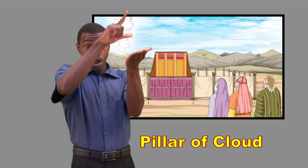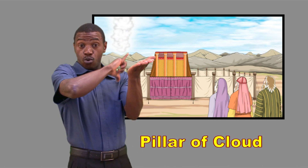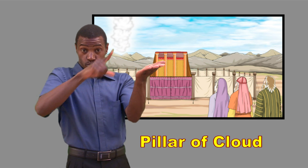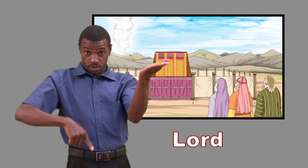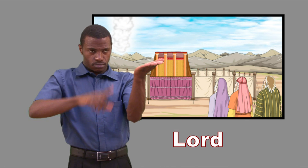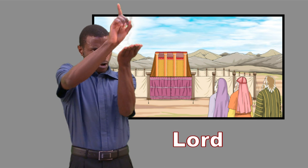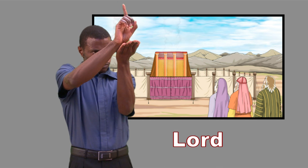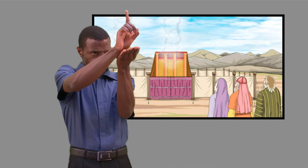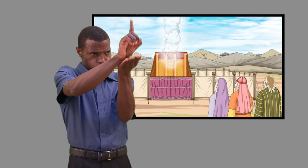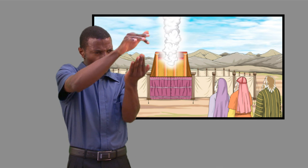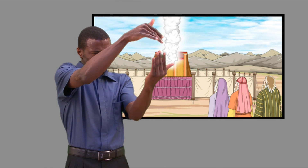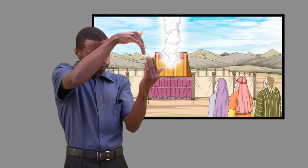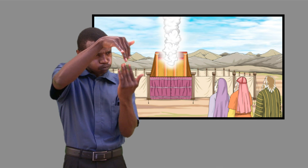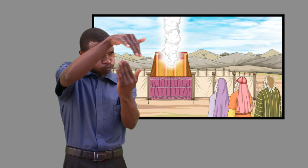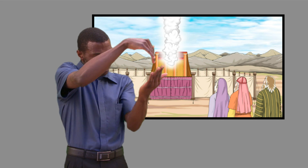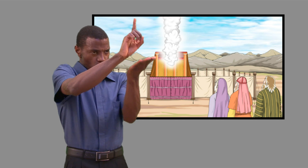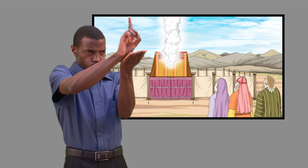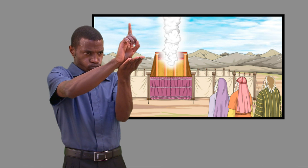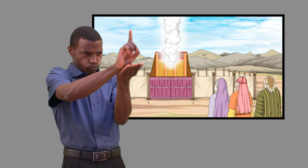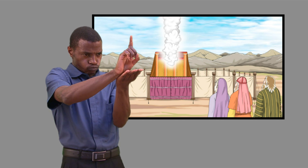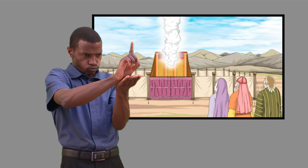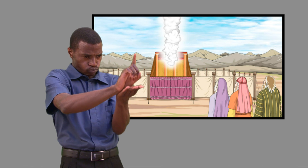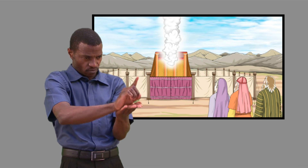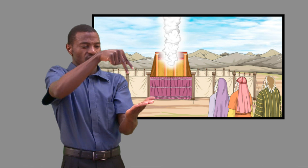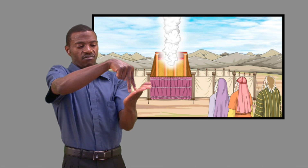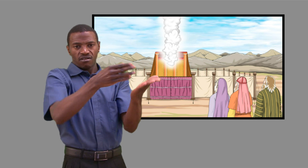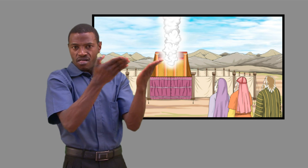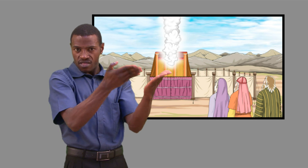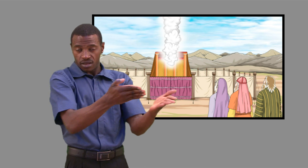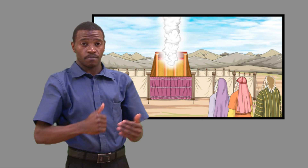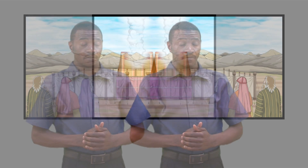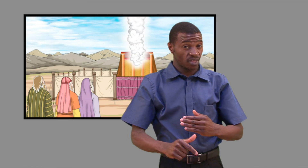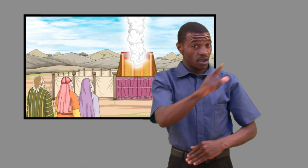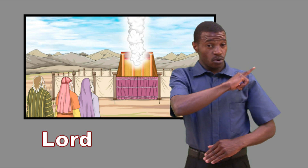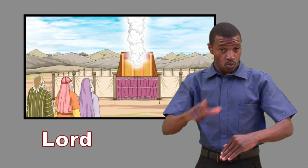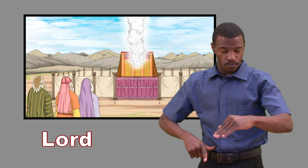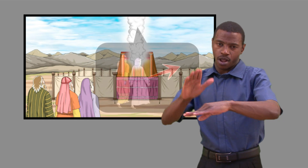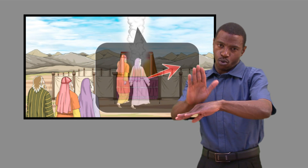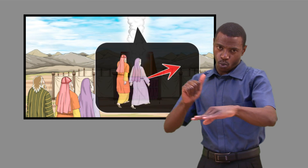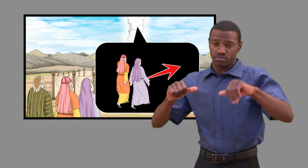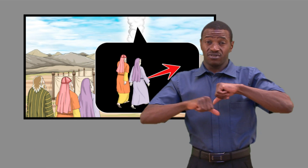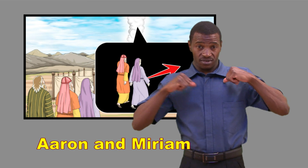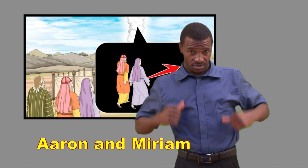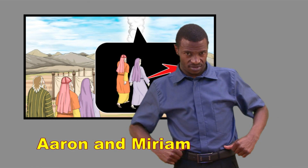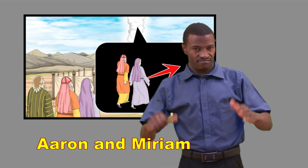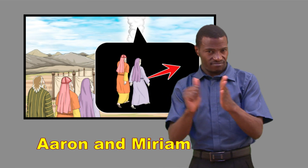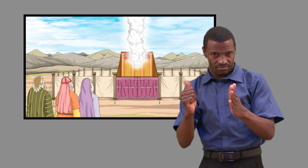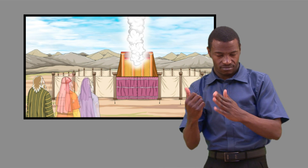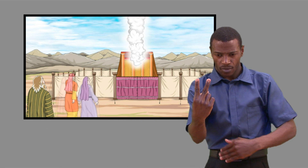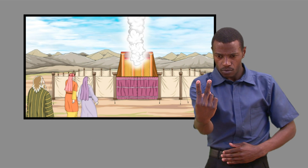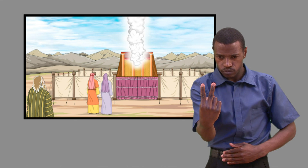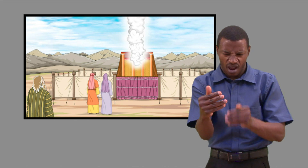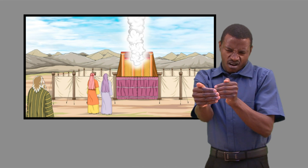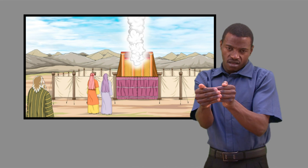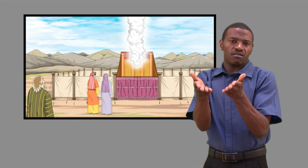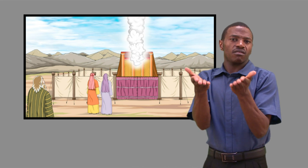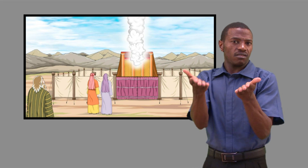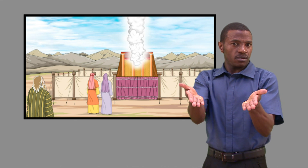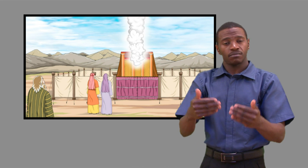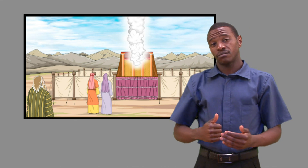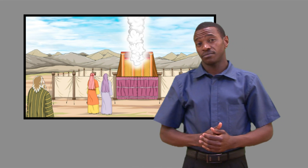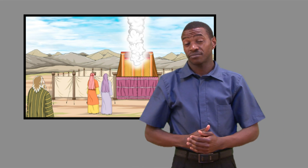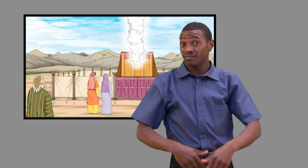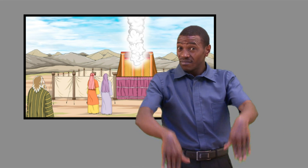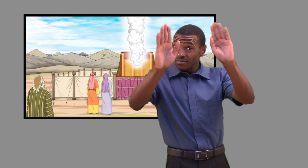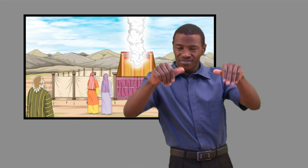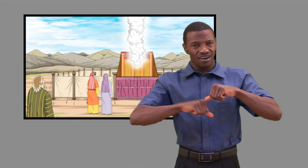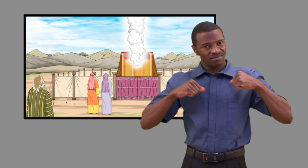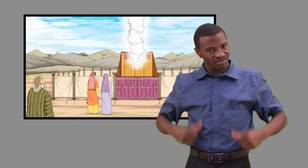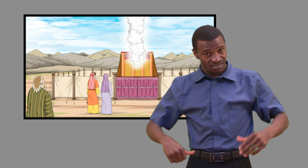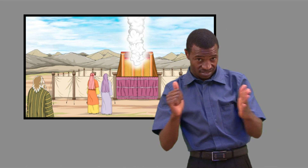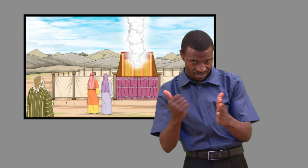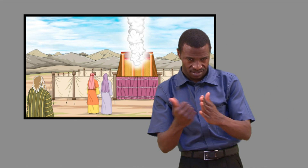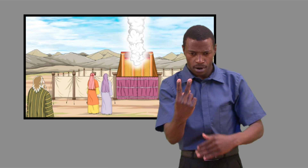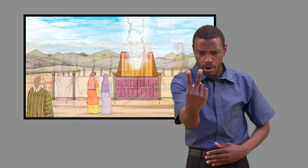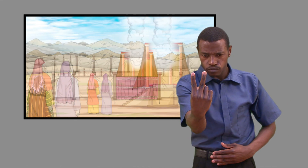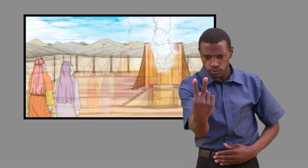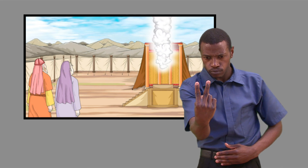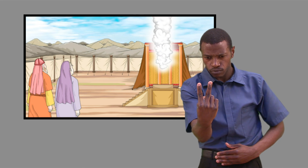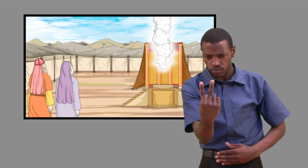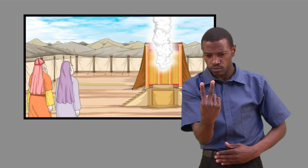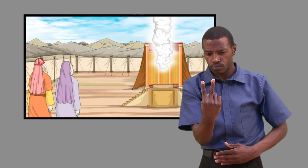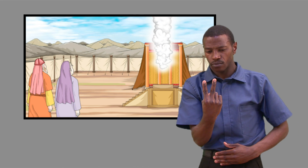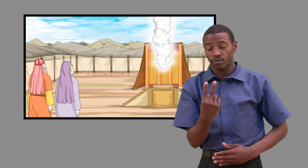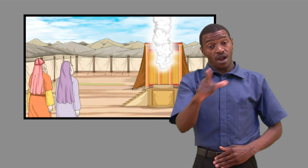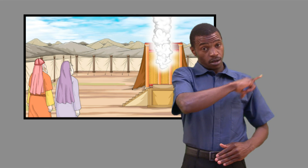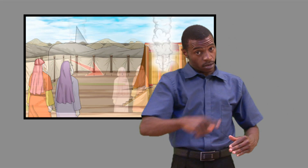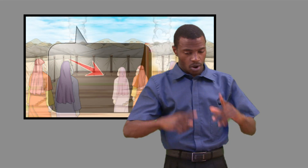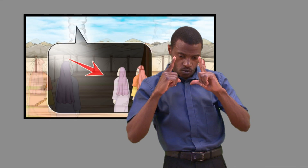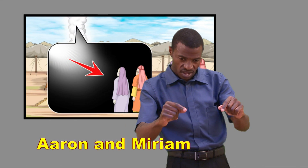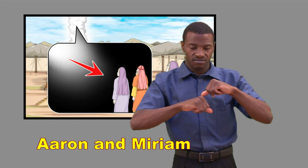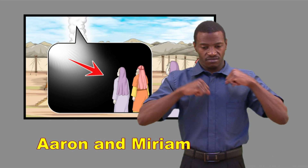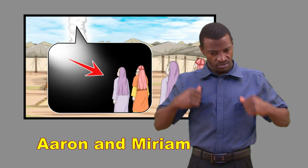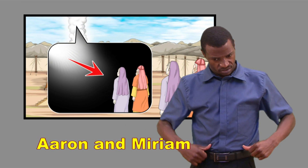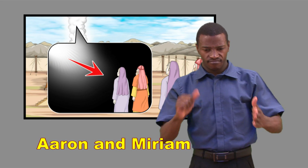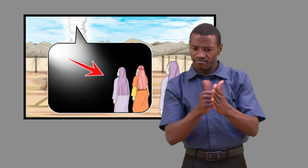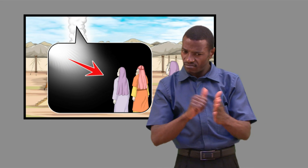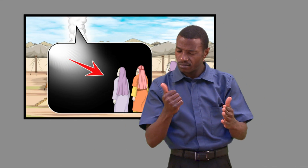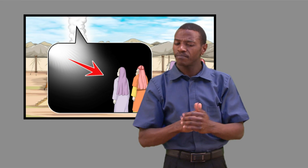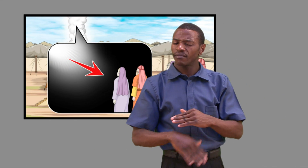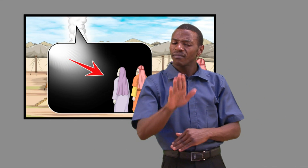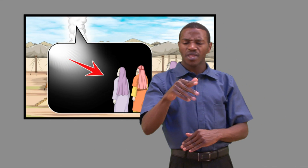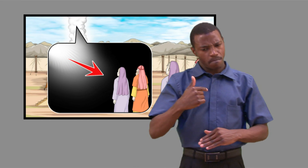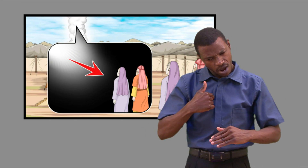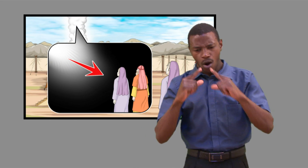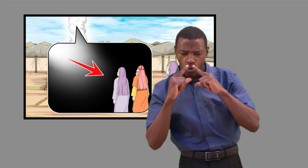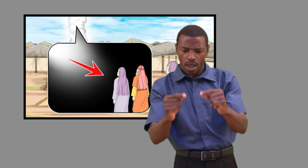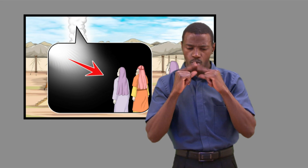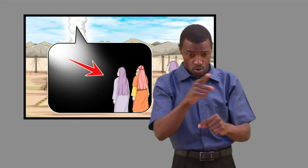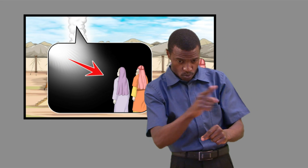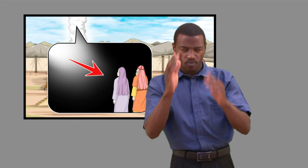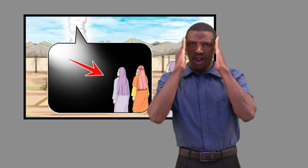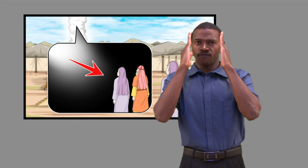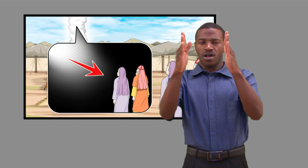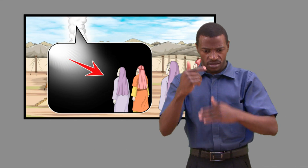So the three went out, and the LORD came down in a pillar of cloud, stood at the entrance to the Tent, and summoned Aaron and Miriam.